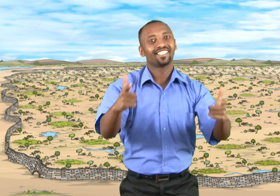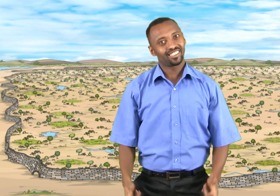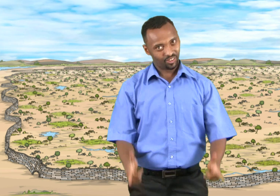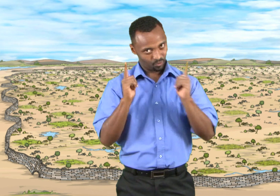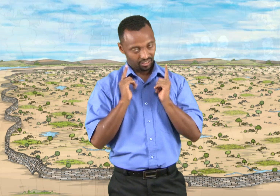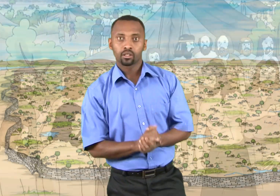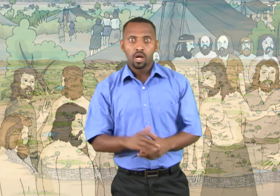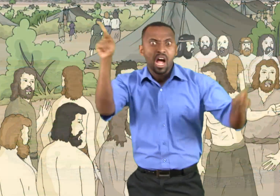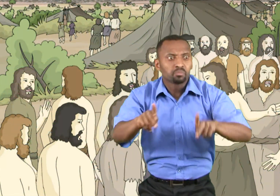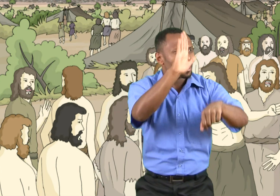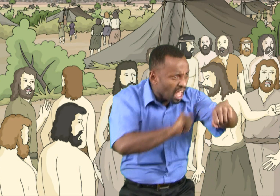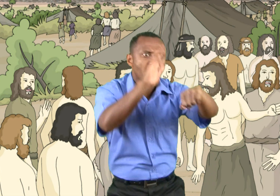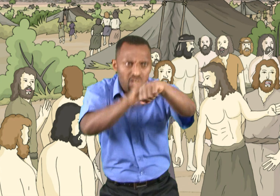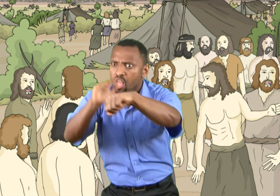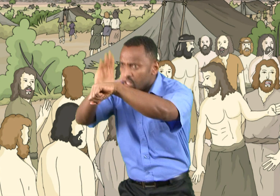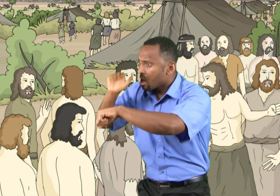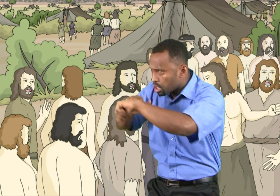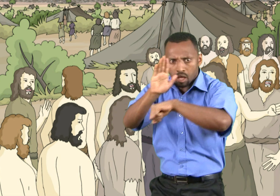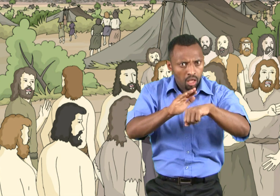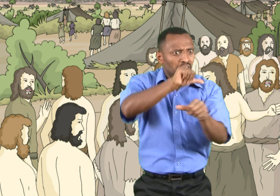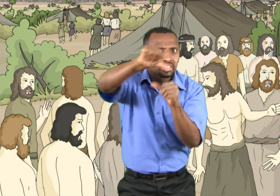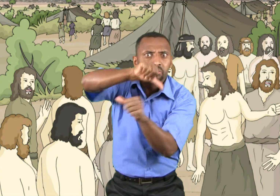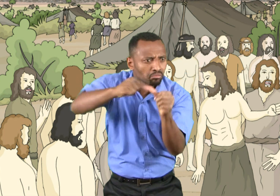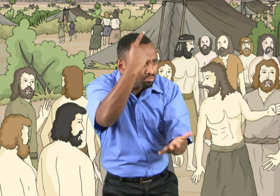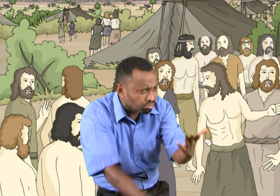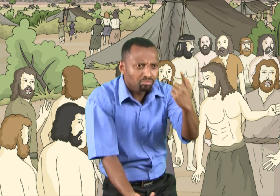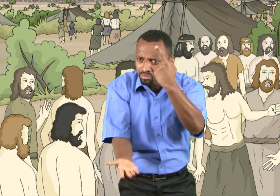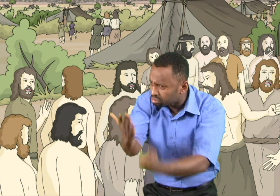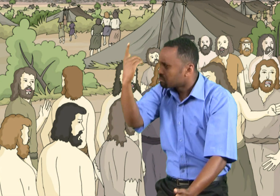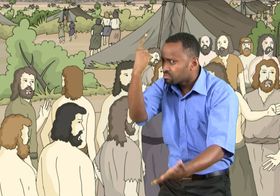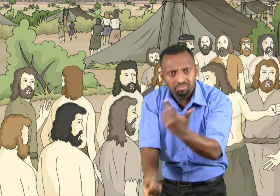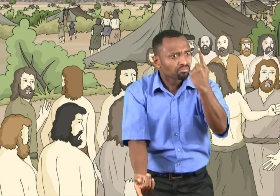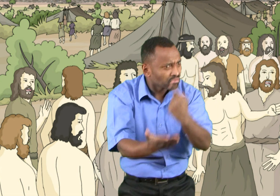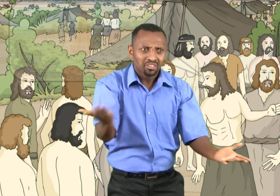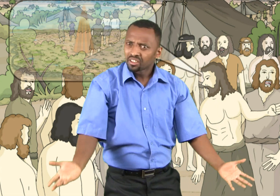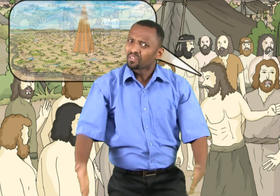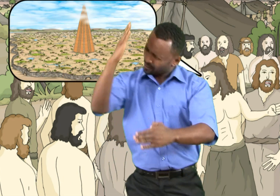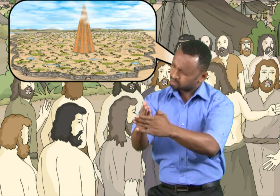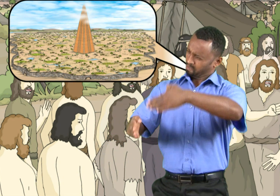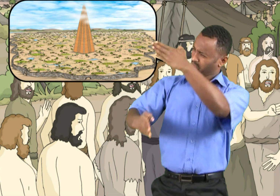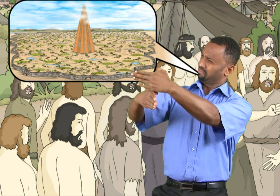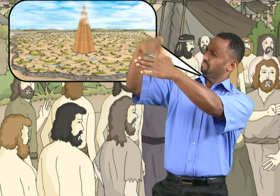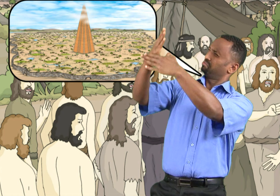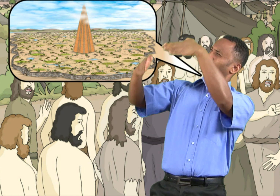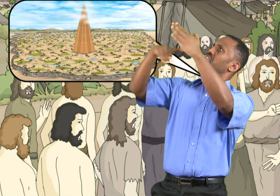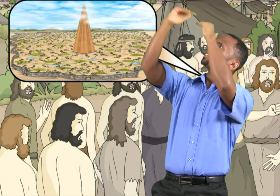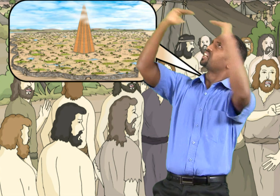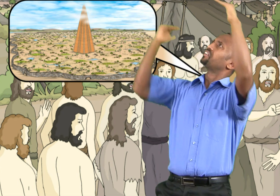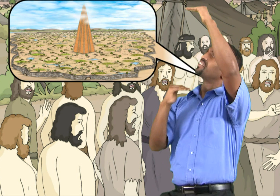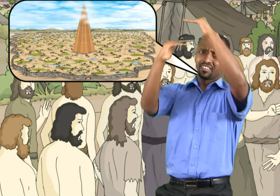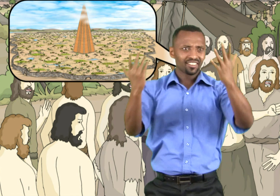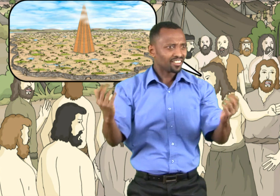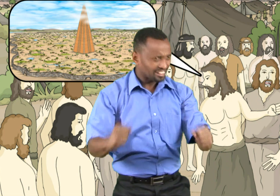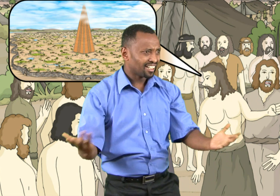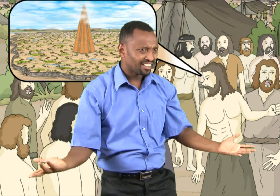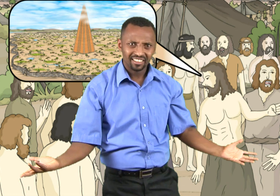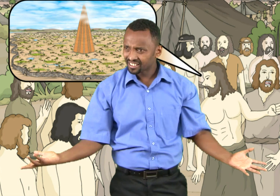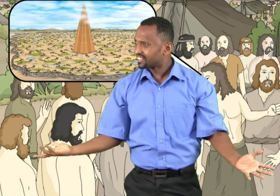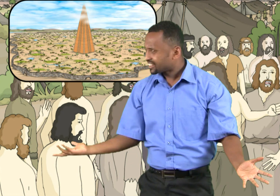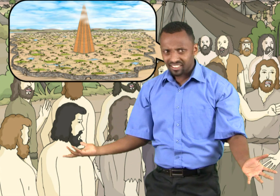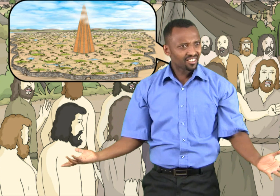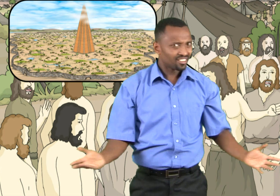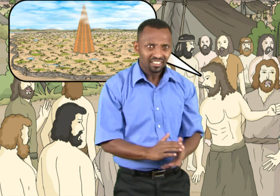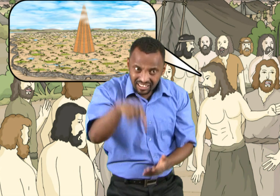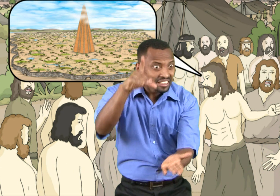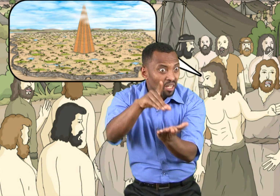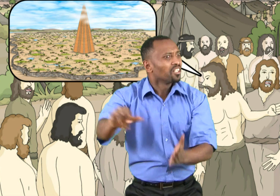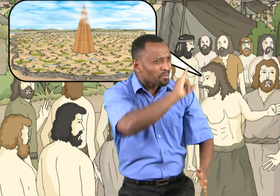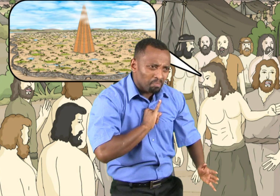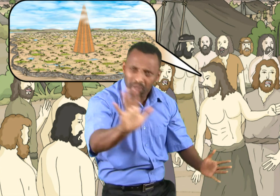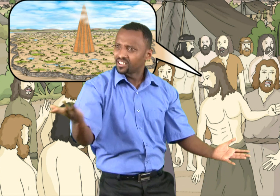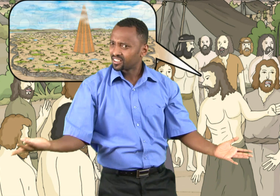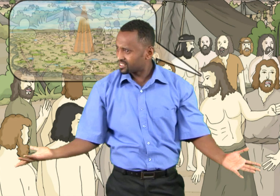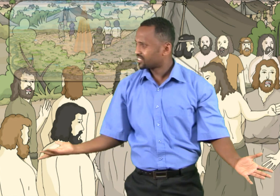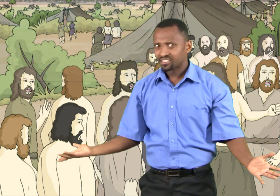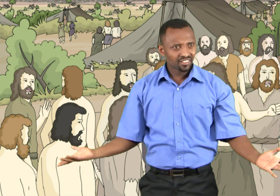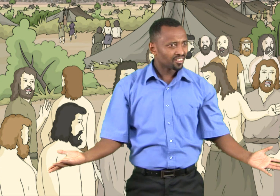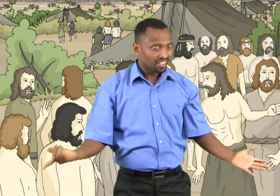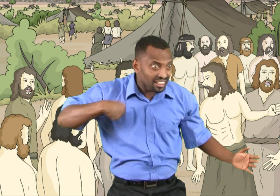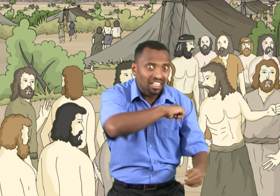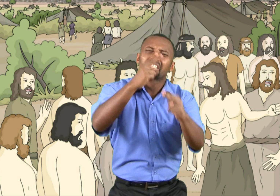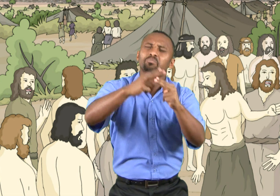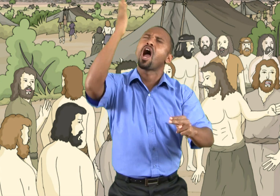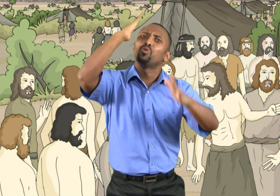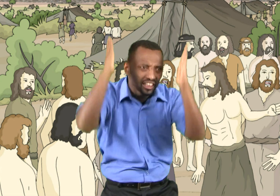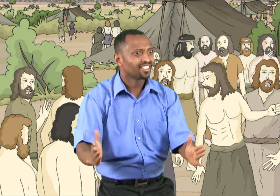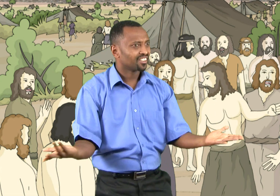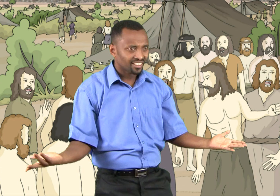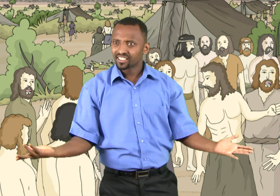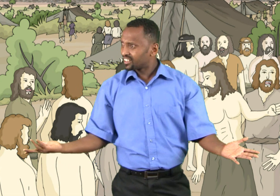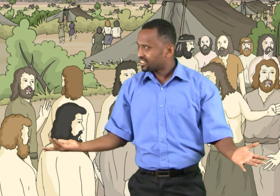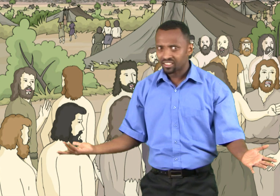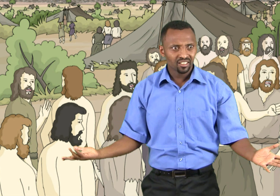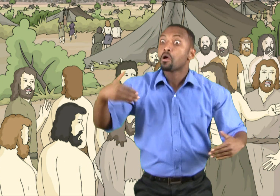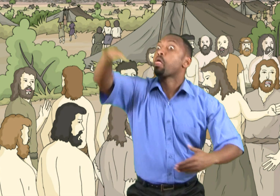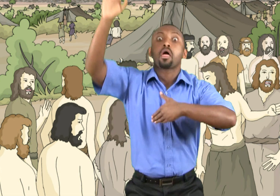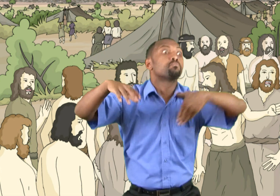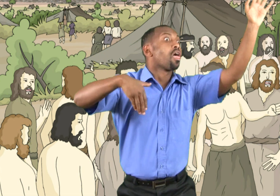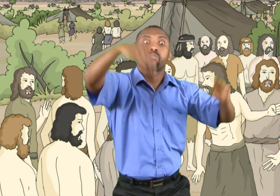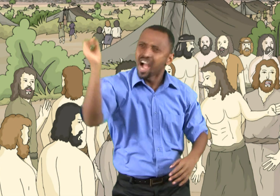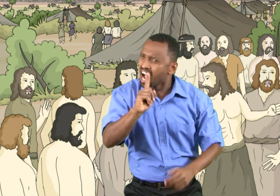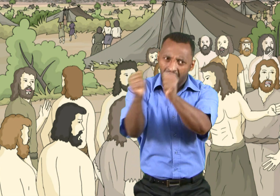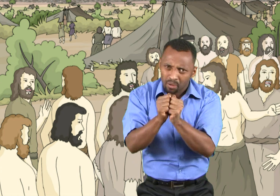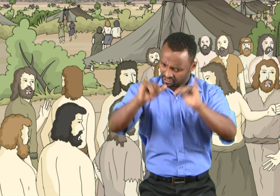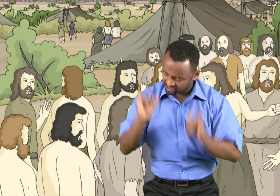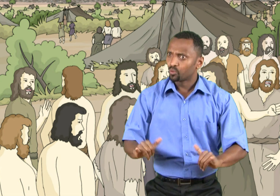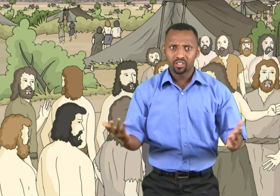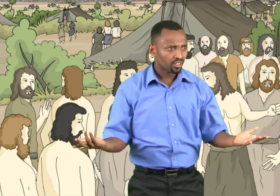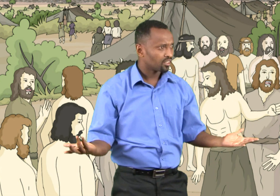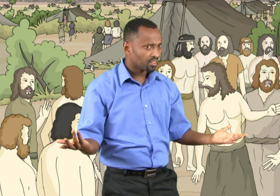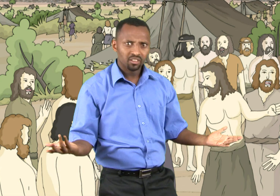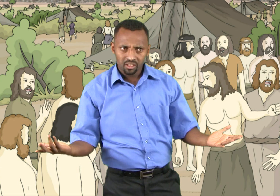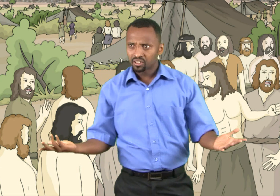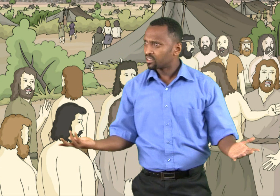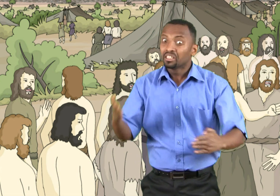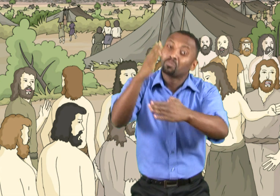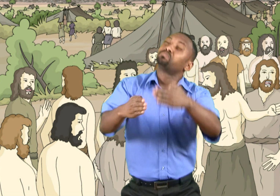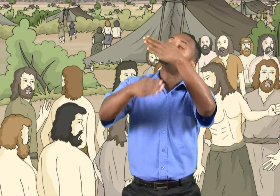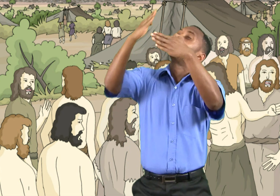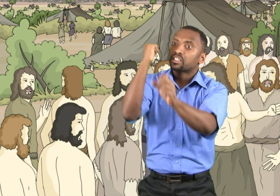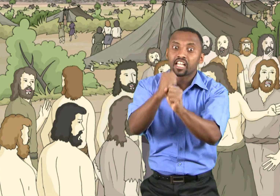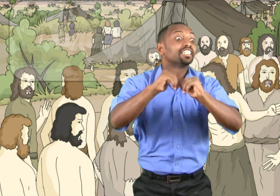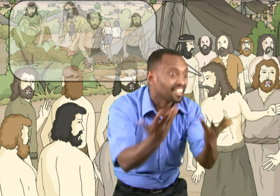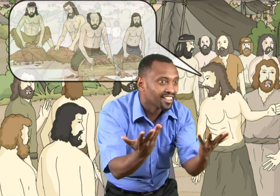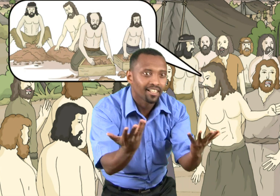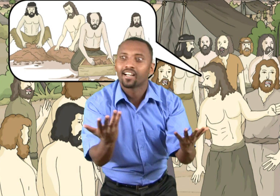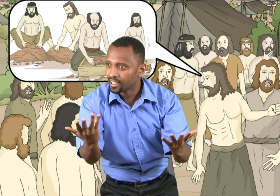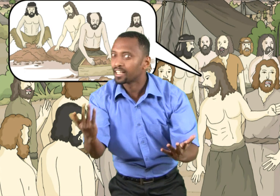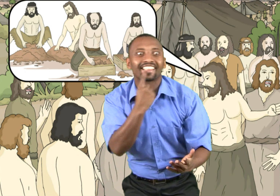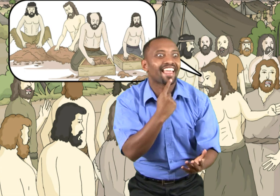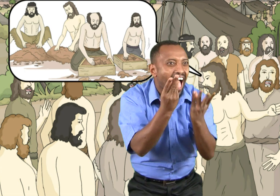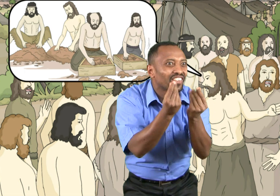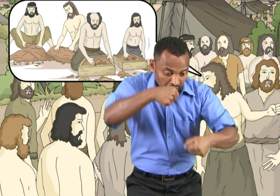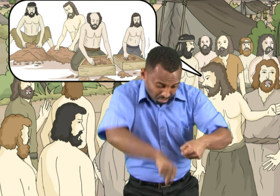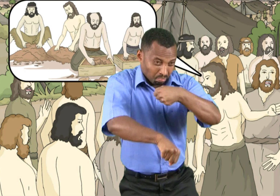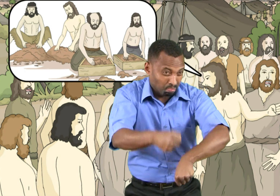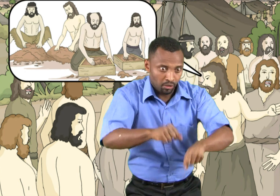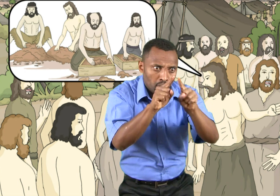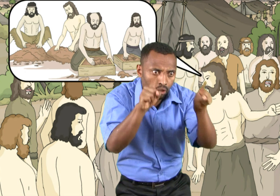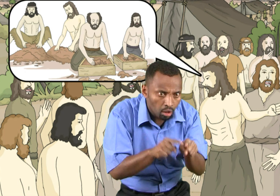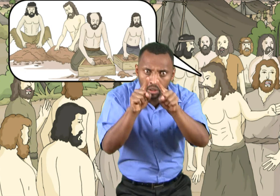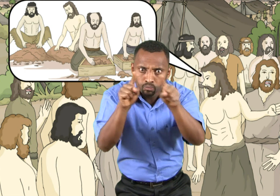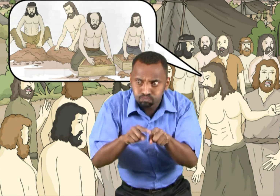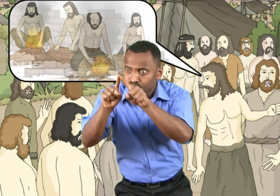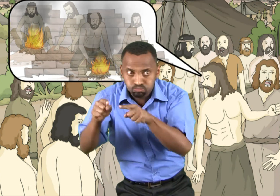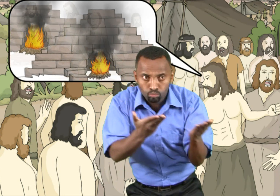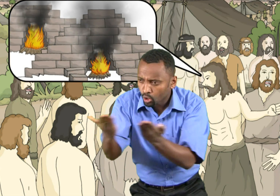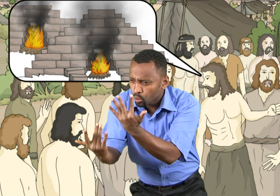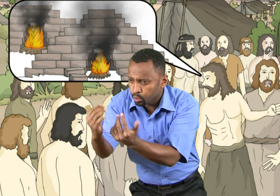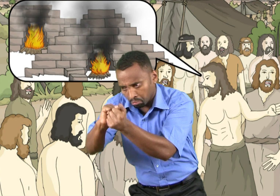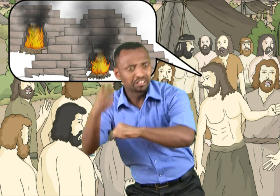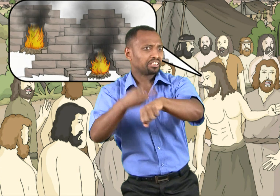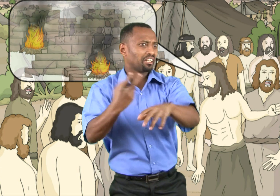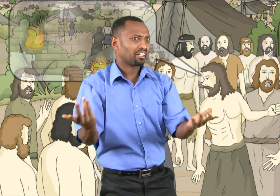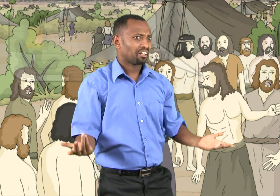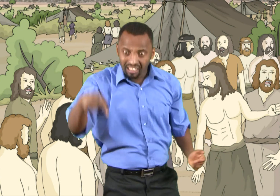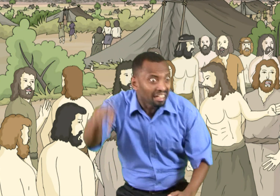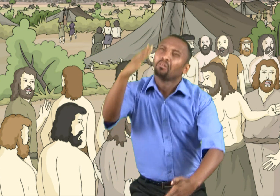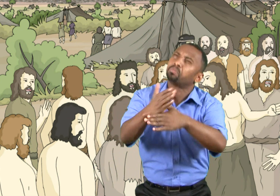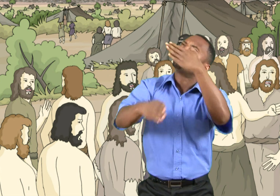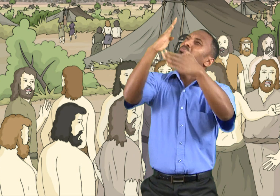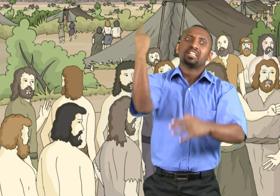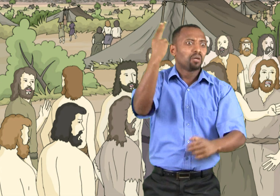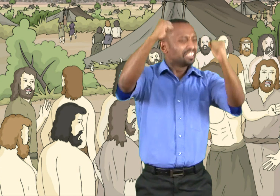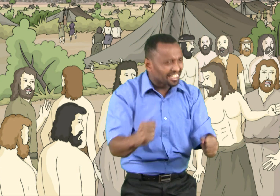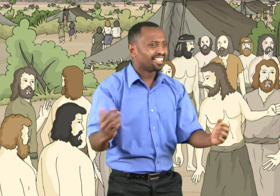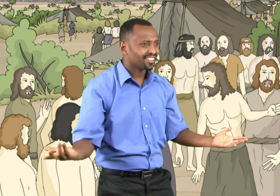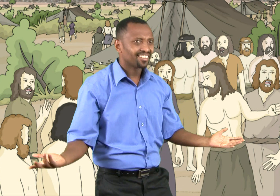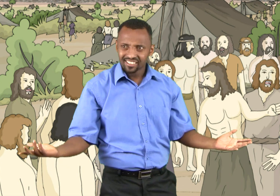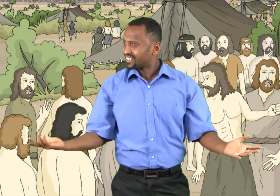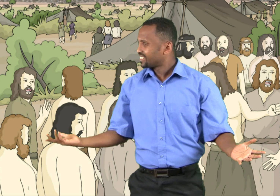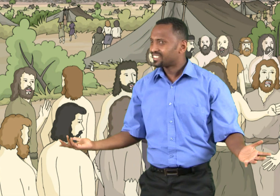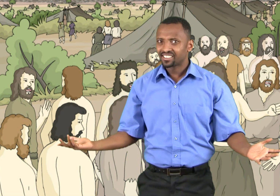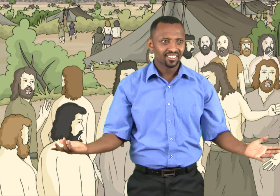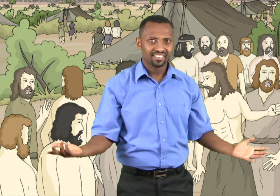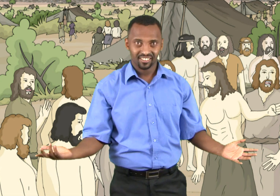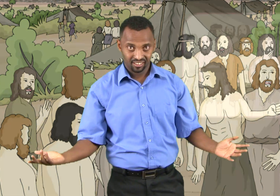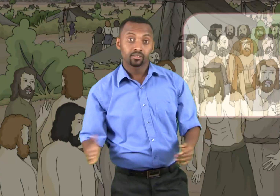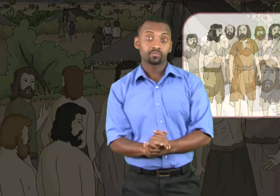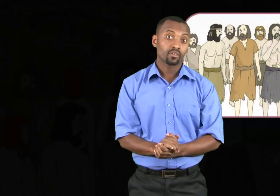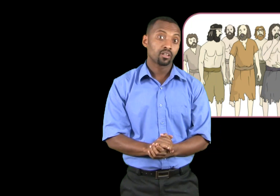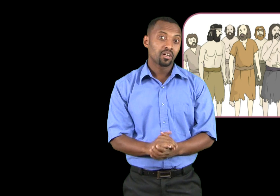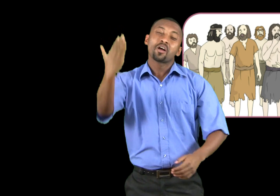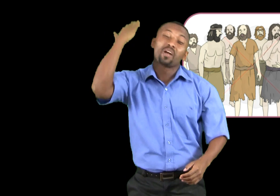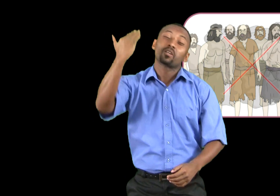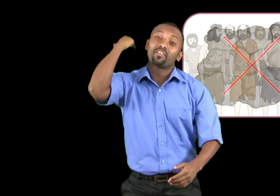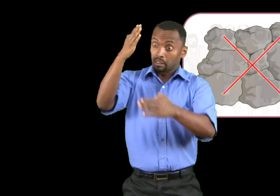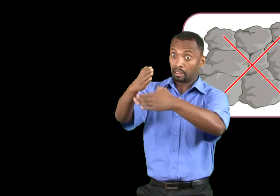And they said to one another, “Come, let us make bricks and bake them thoroughly.”